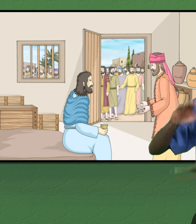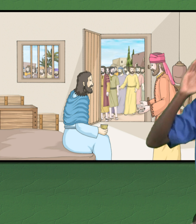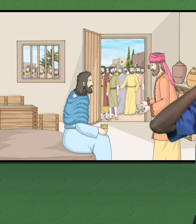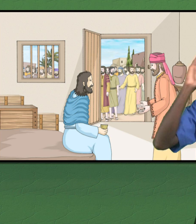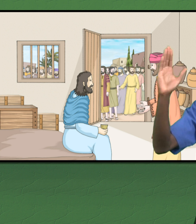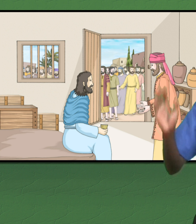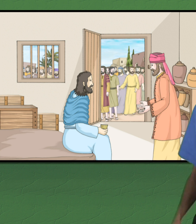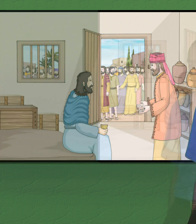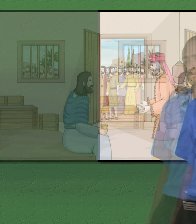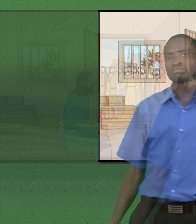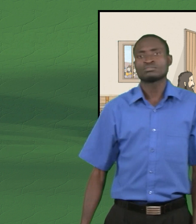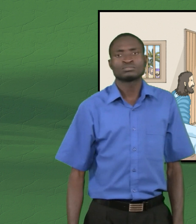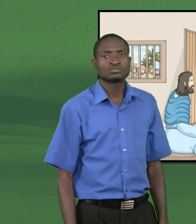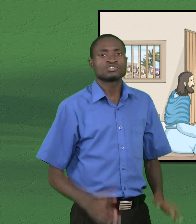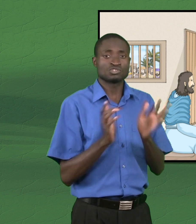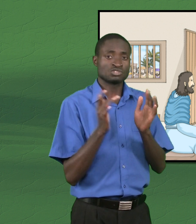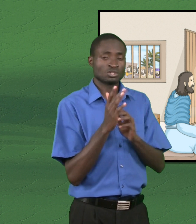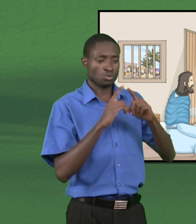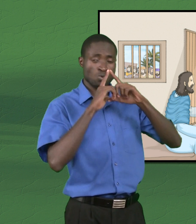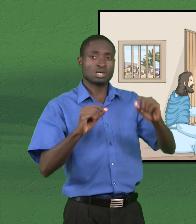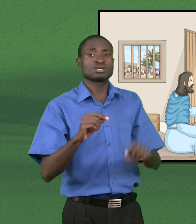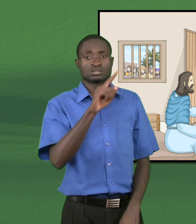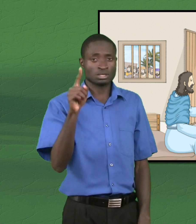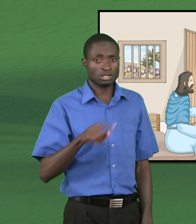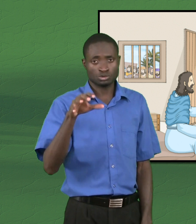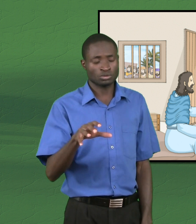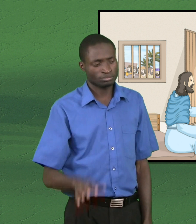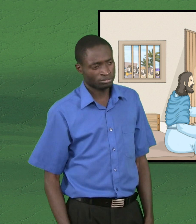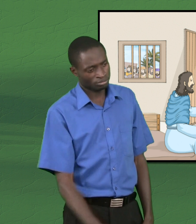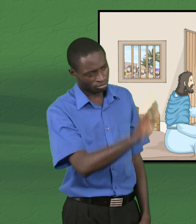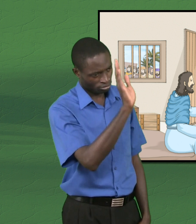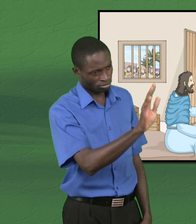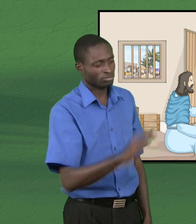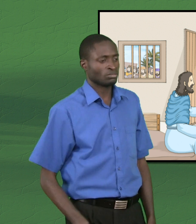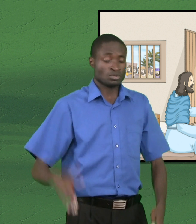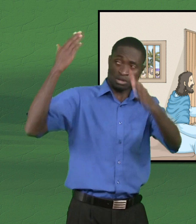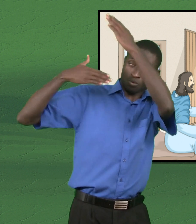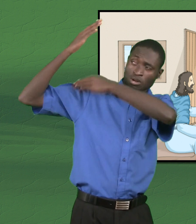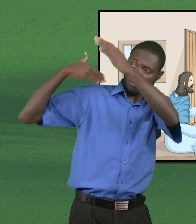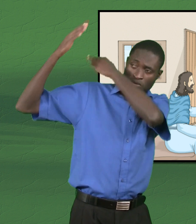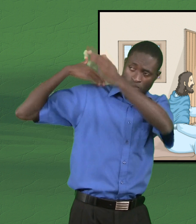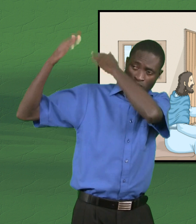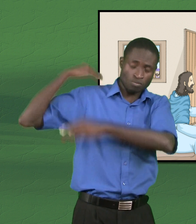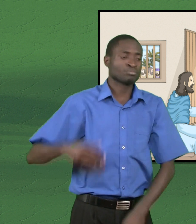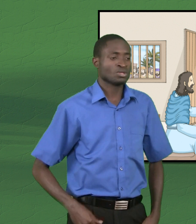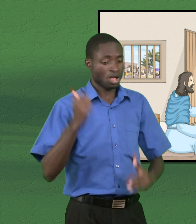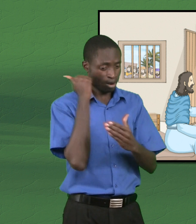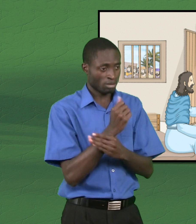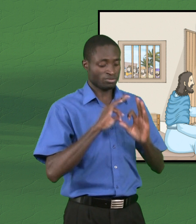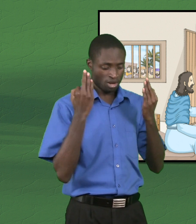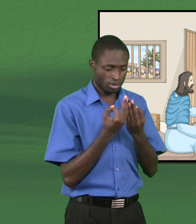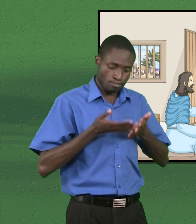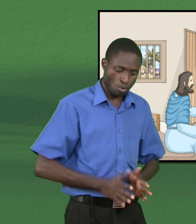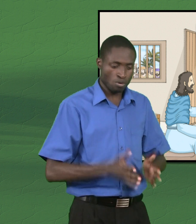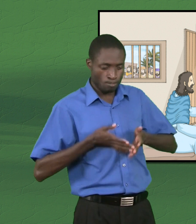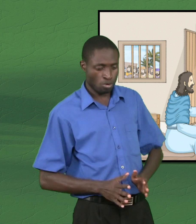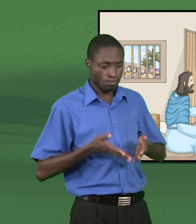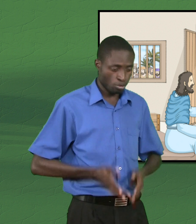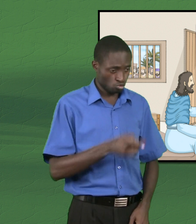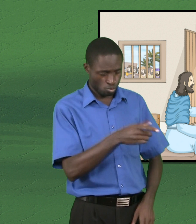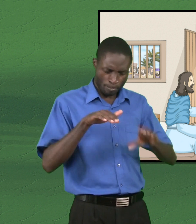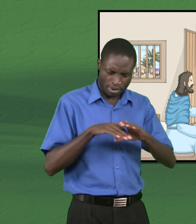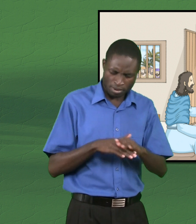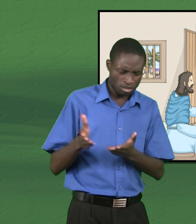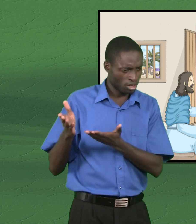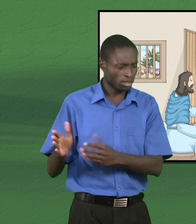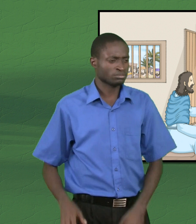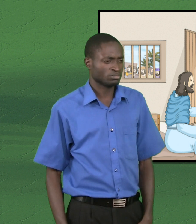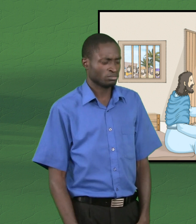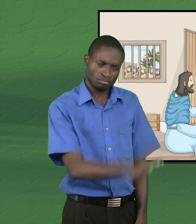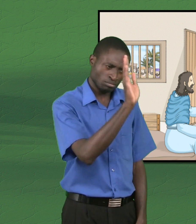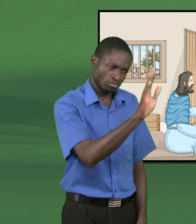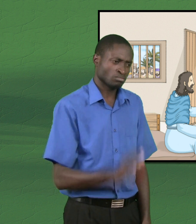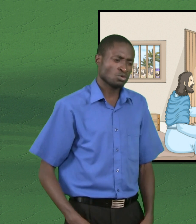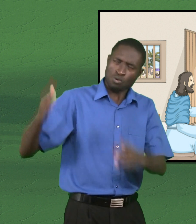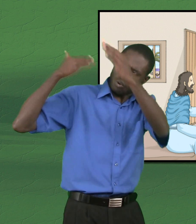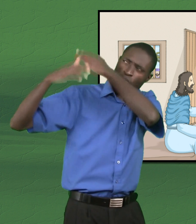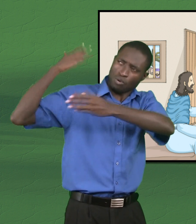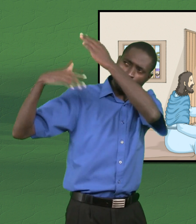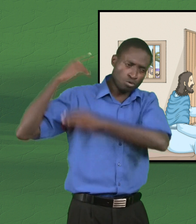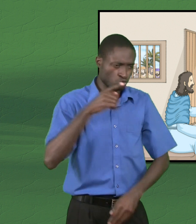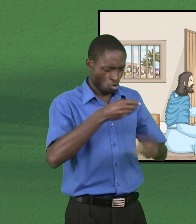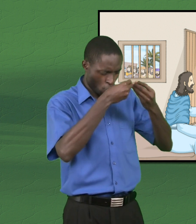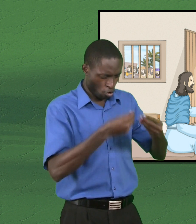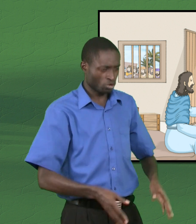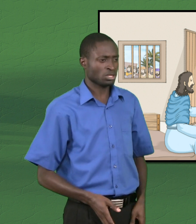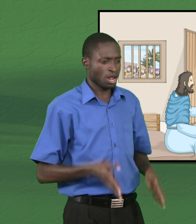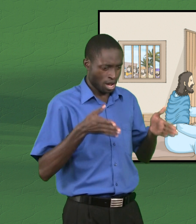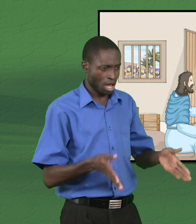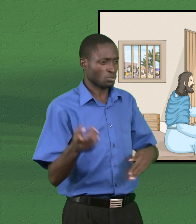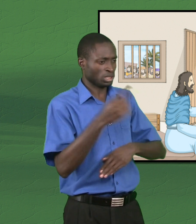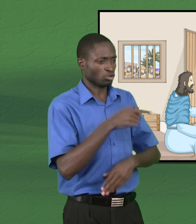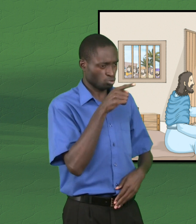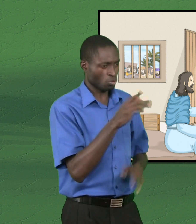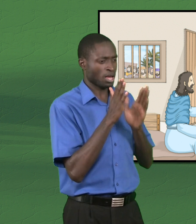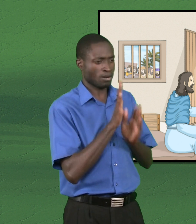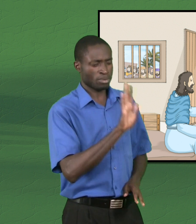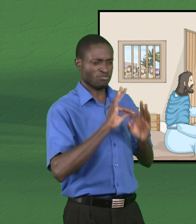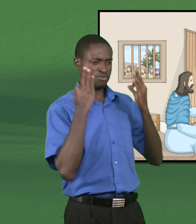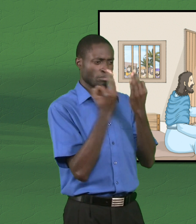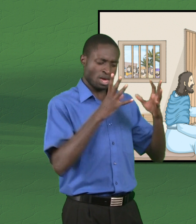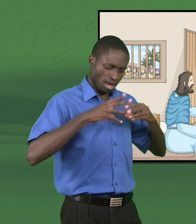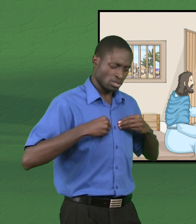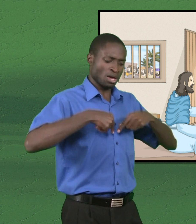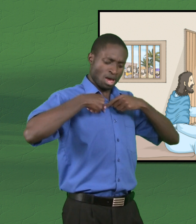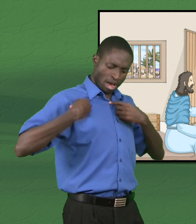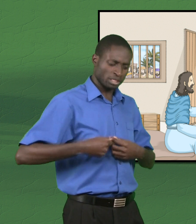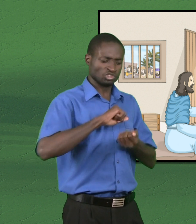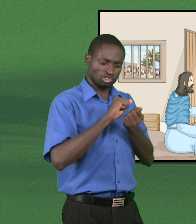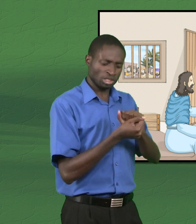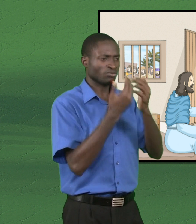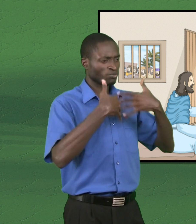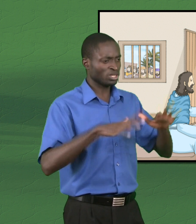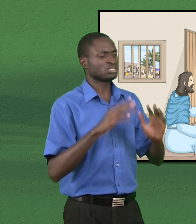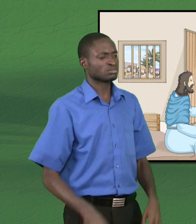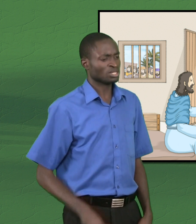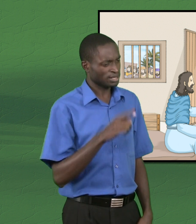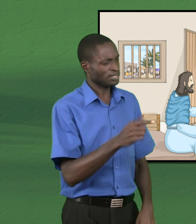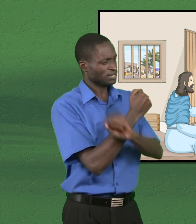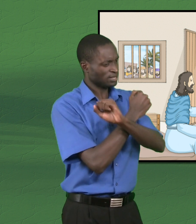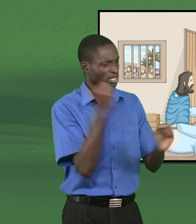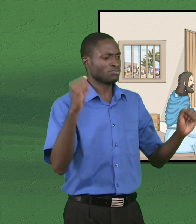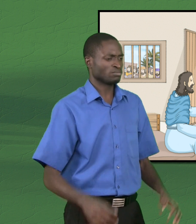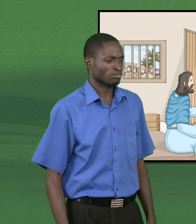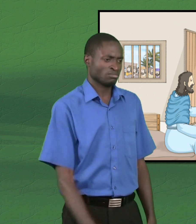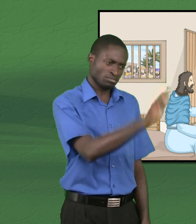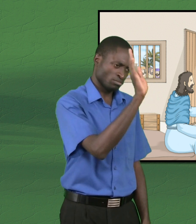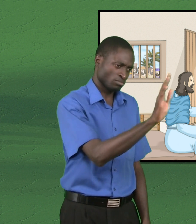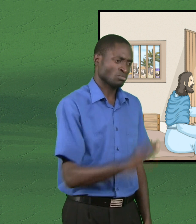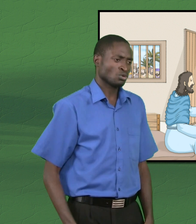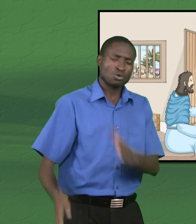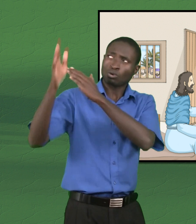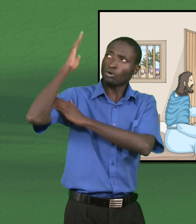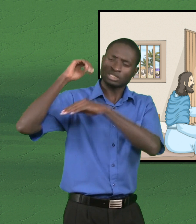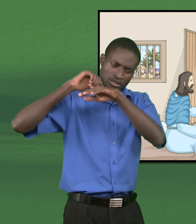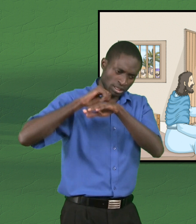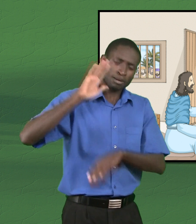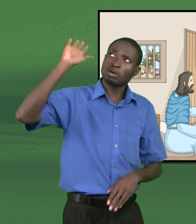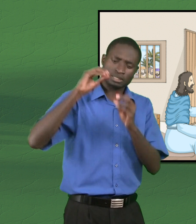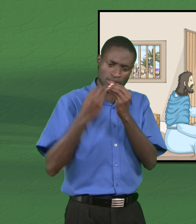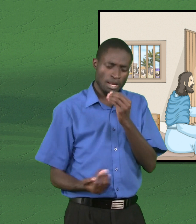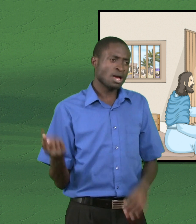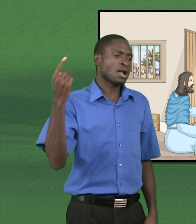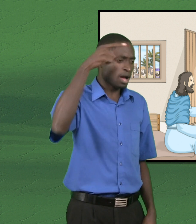Jesus said to him, “Today salvation has come to this house, because this man too is a son of Abraham.